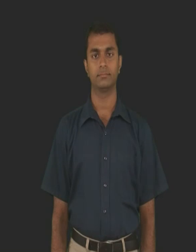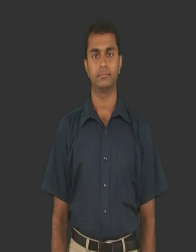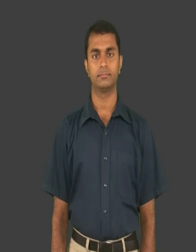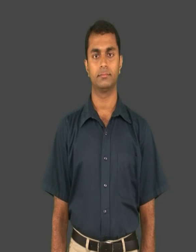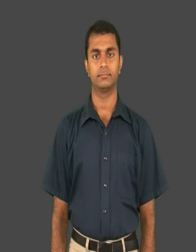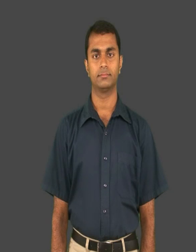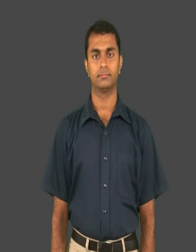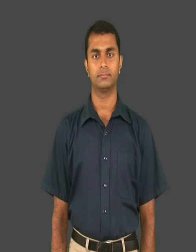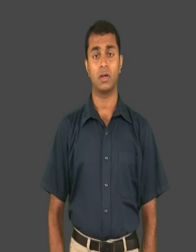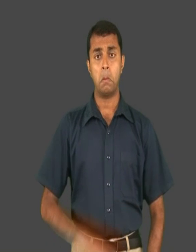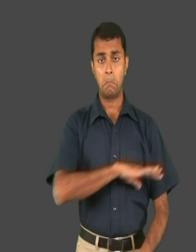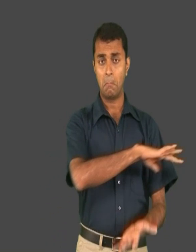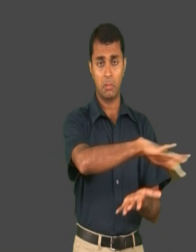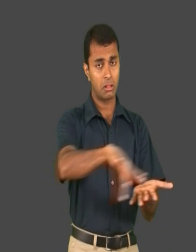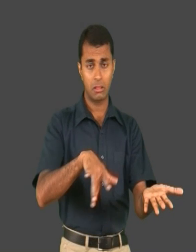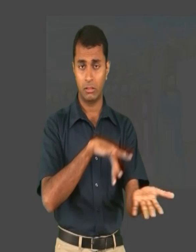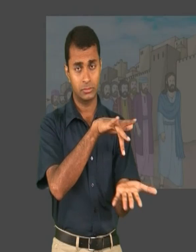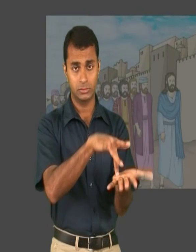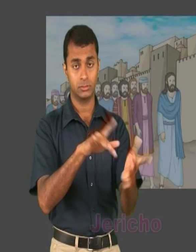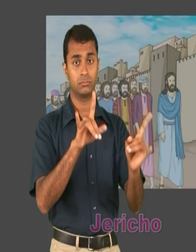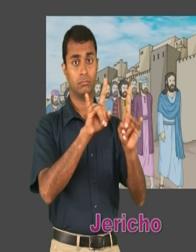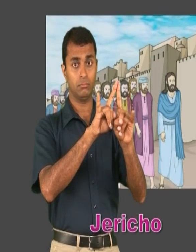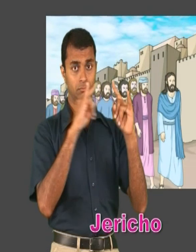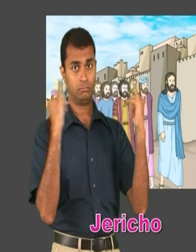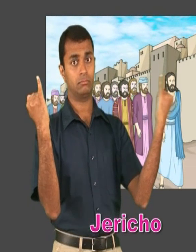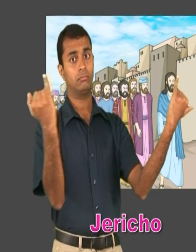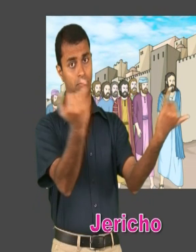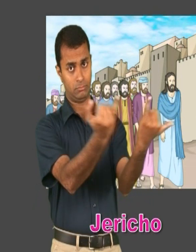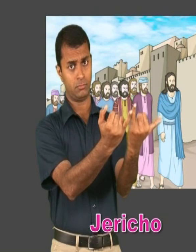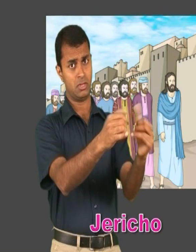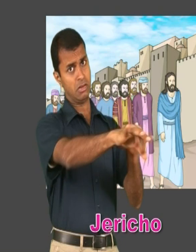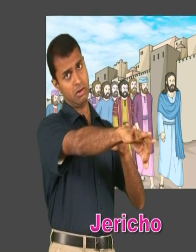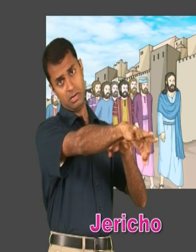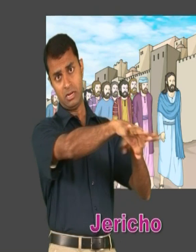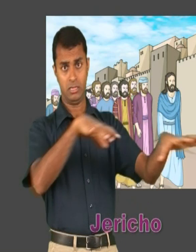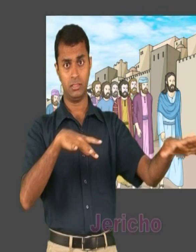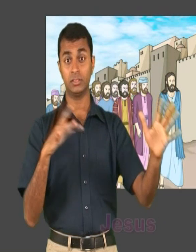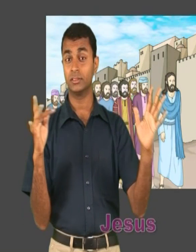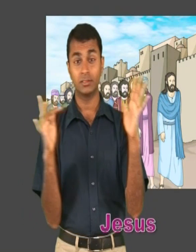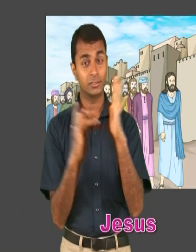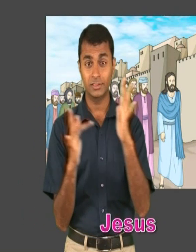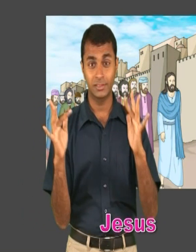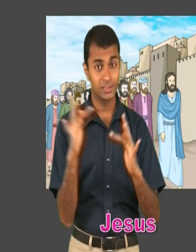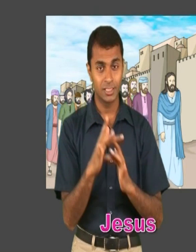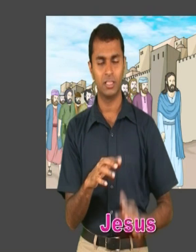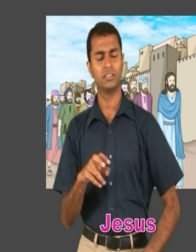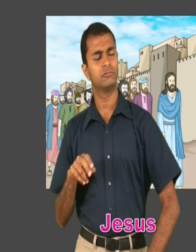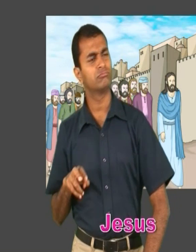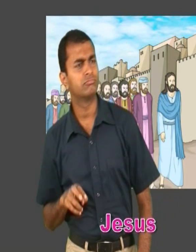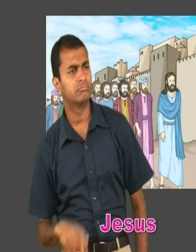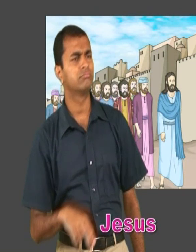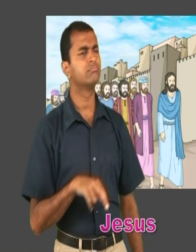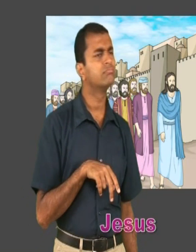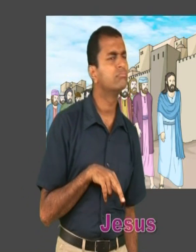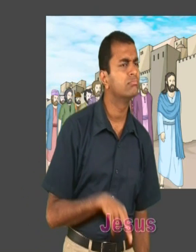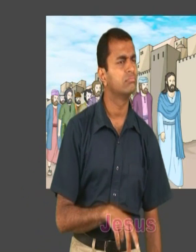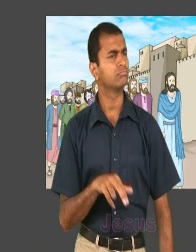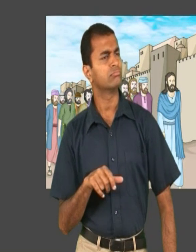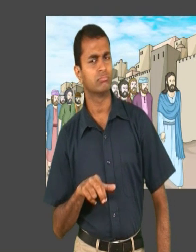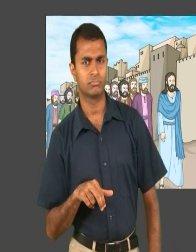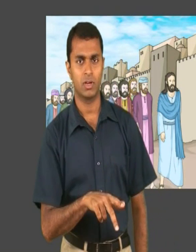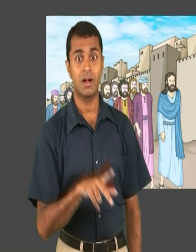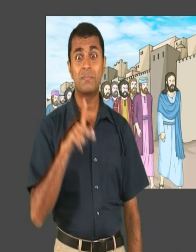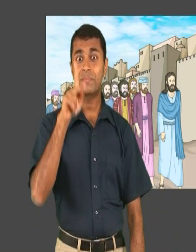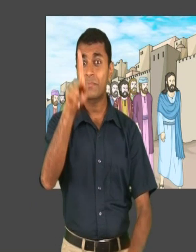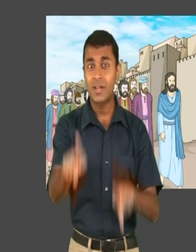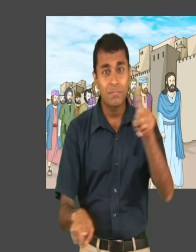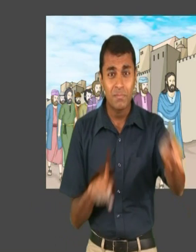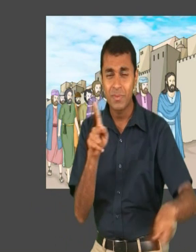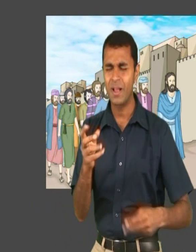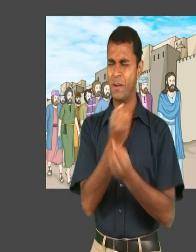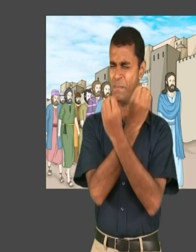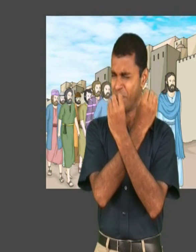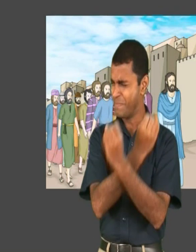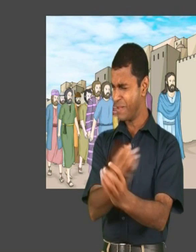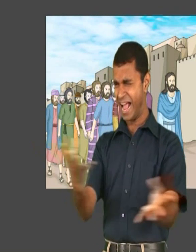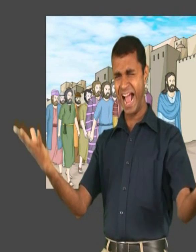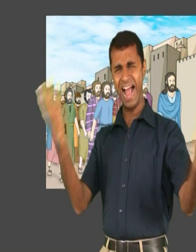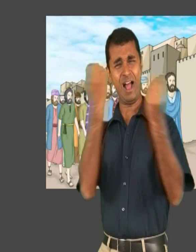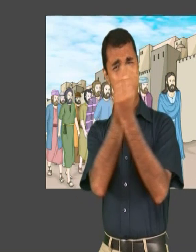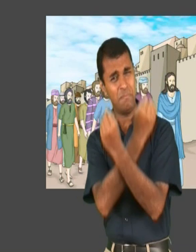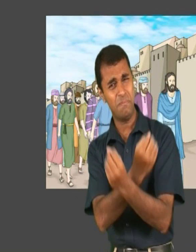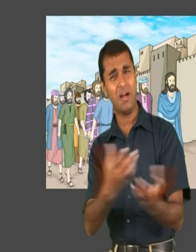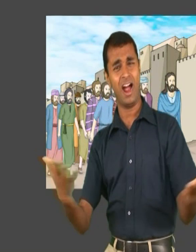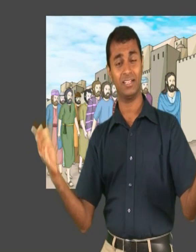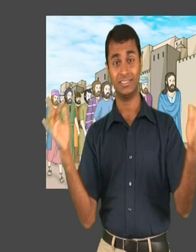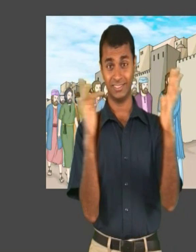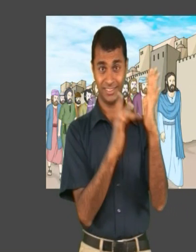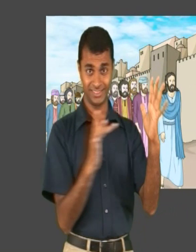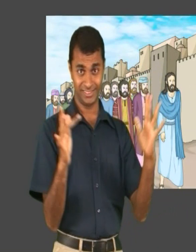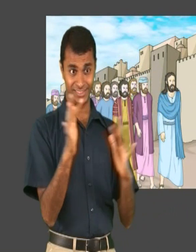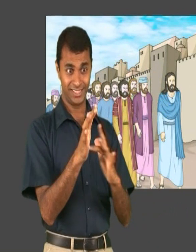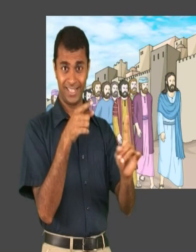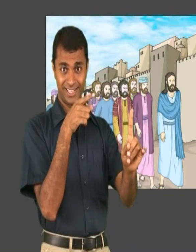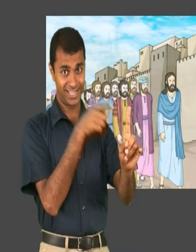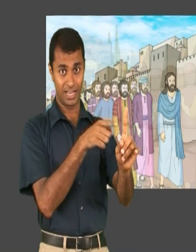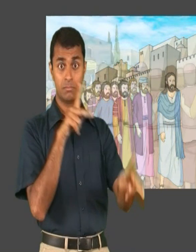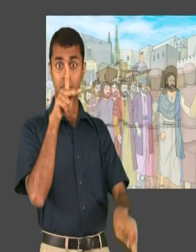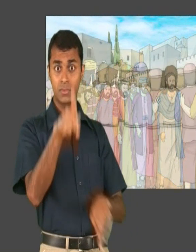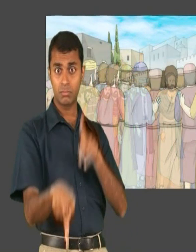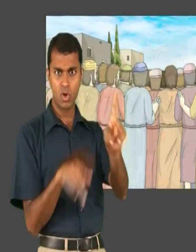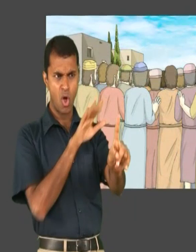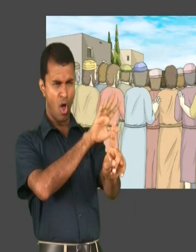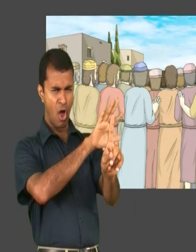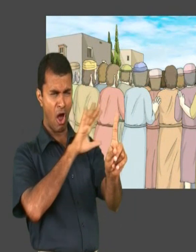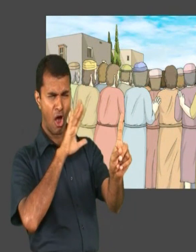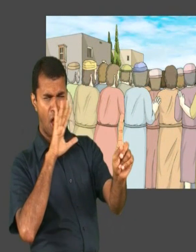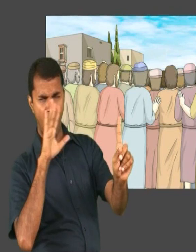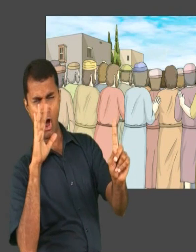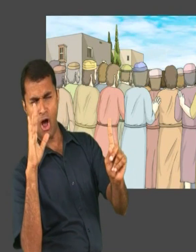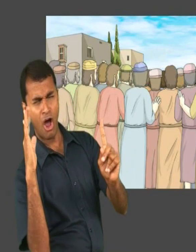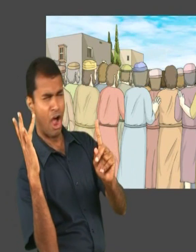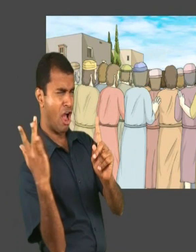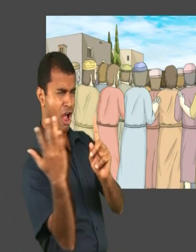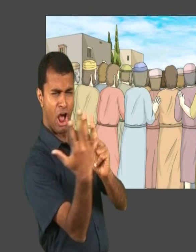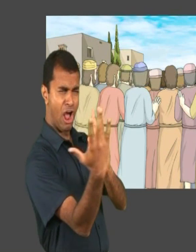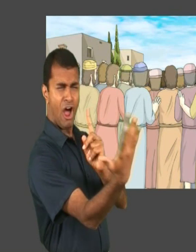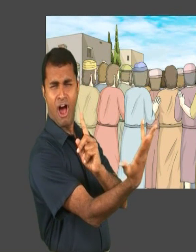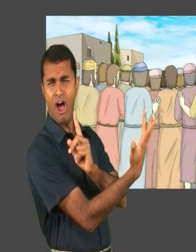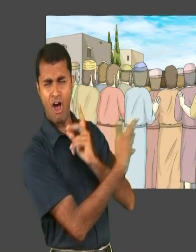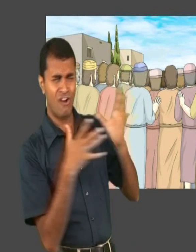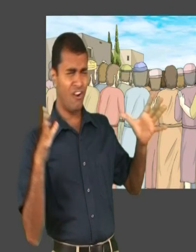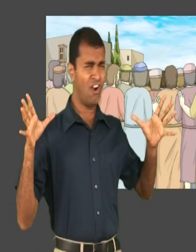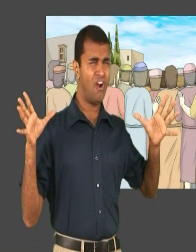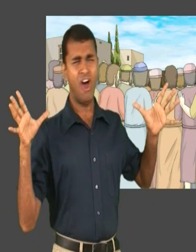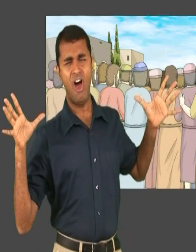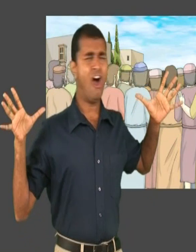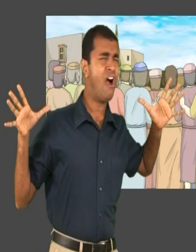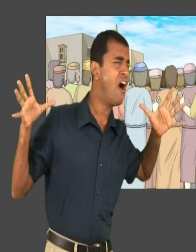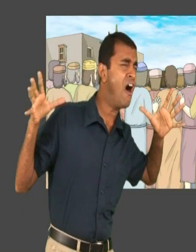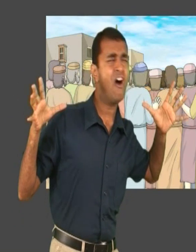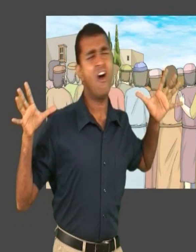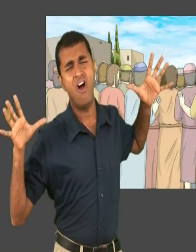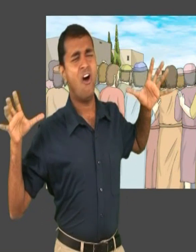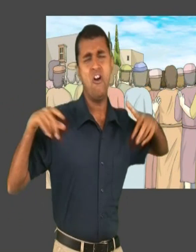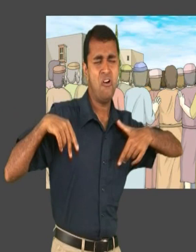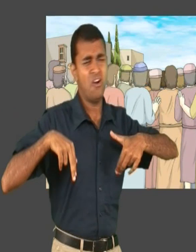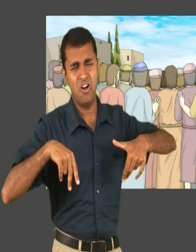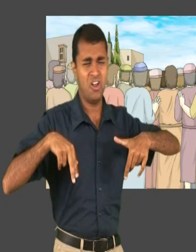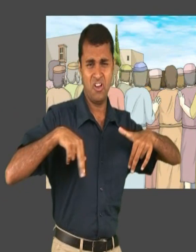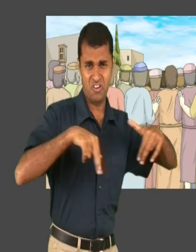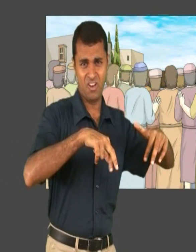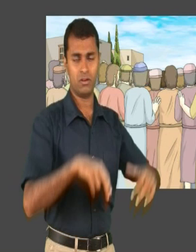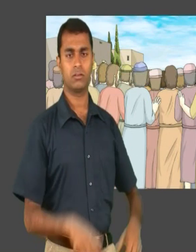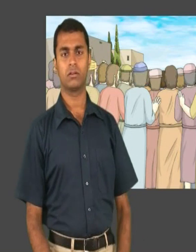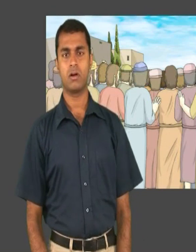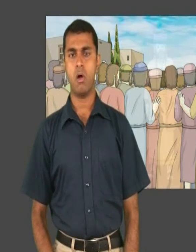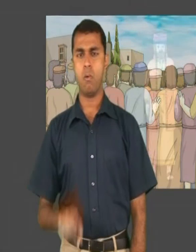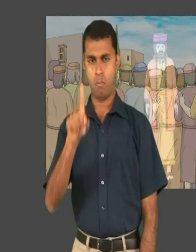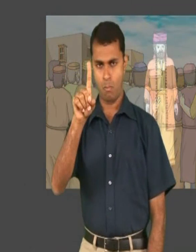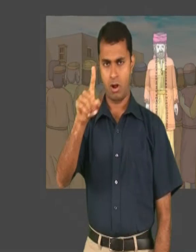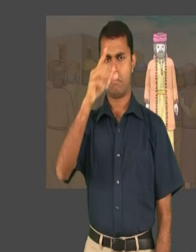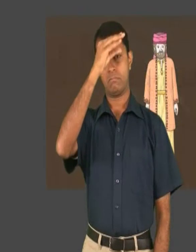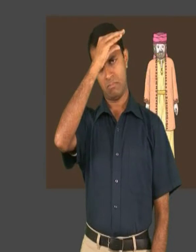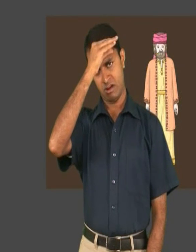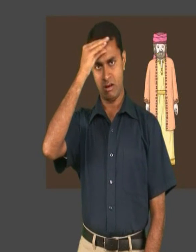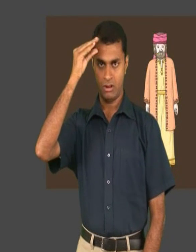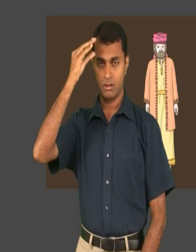Then Jesus entered Jericho and was passing through.